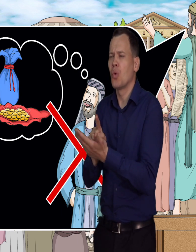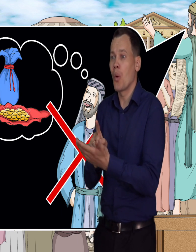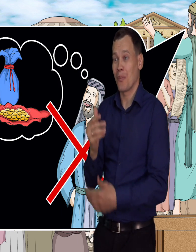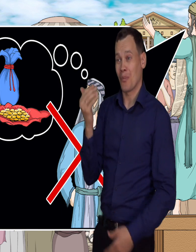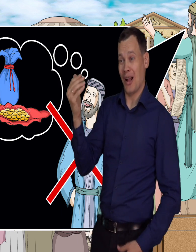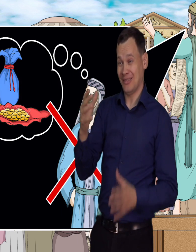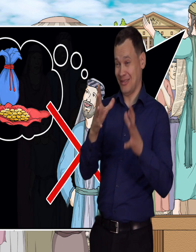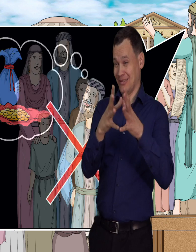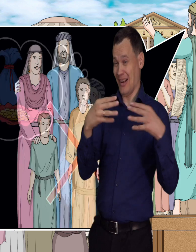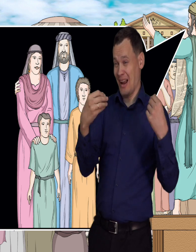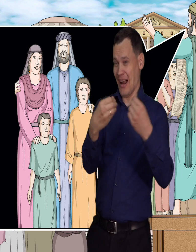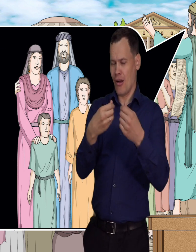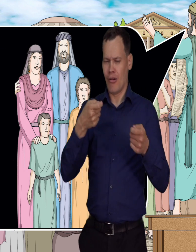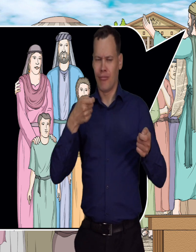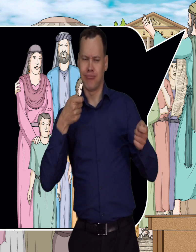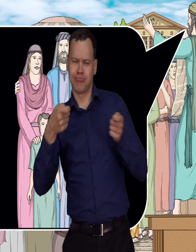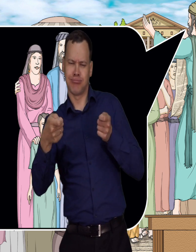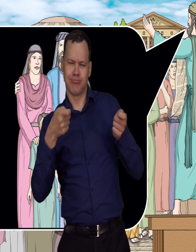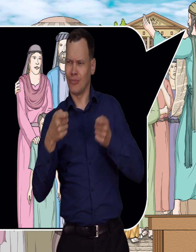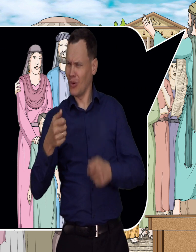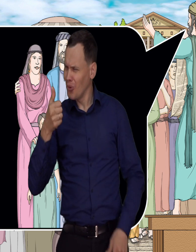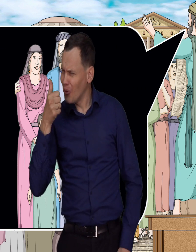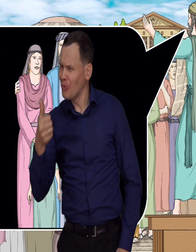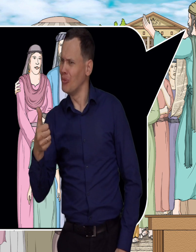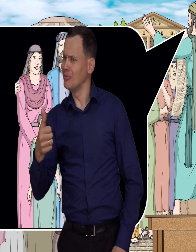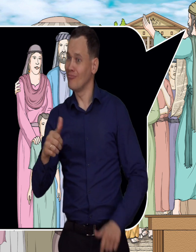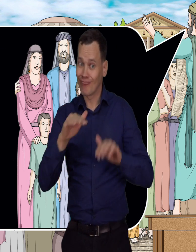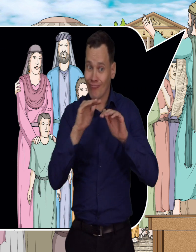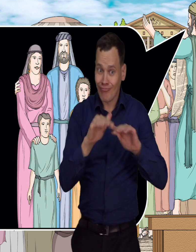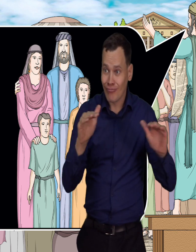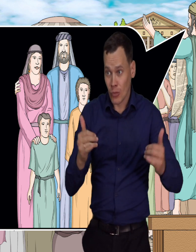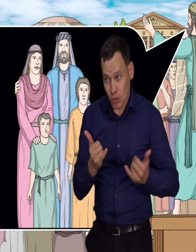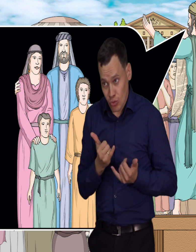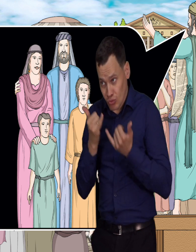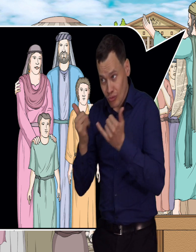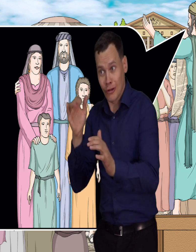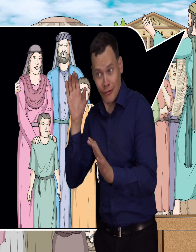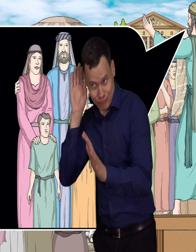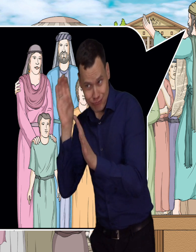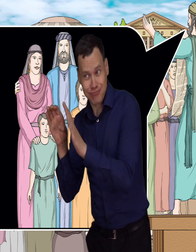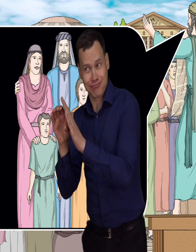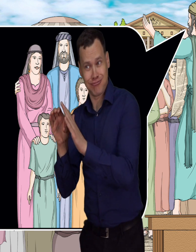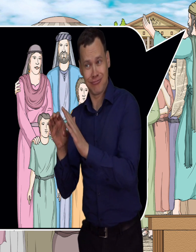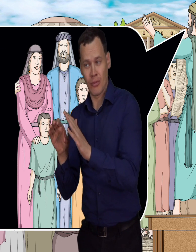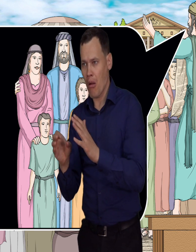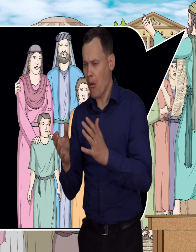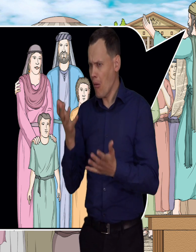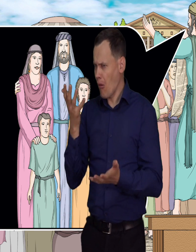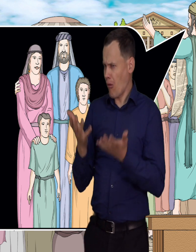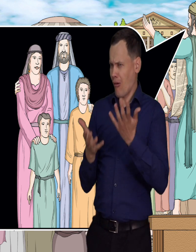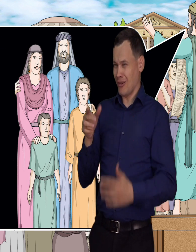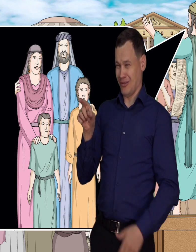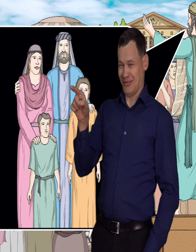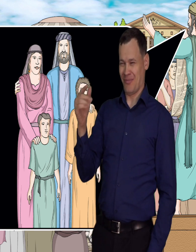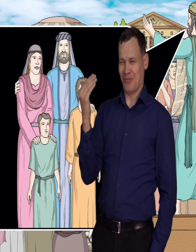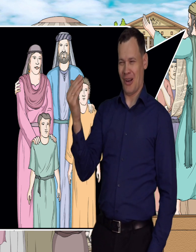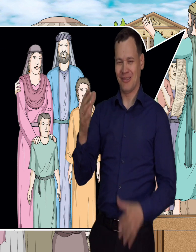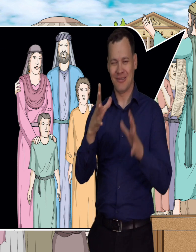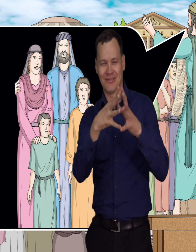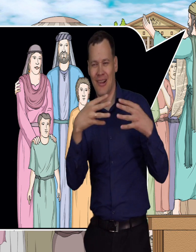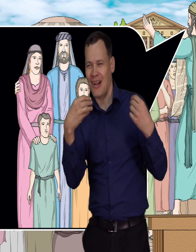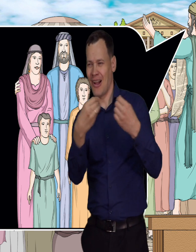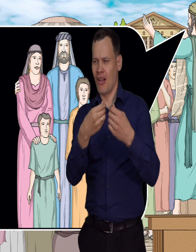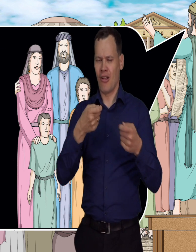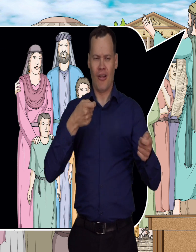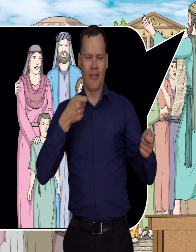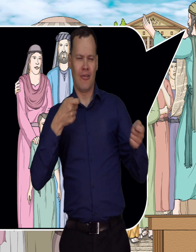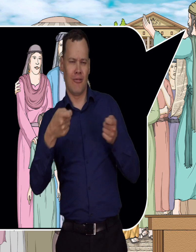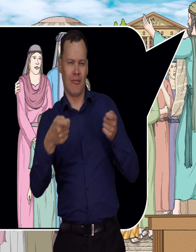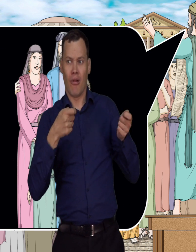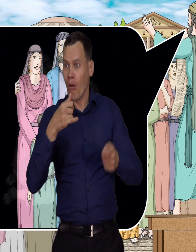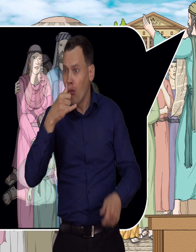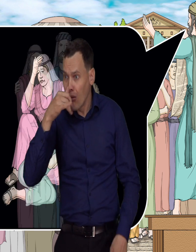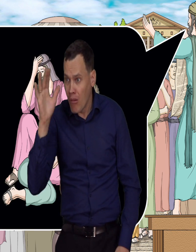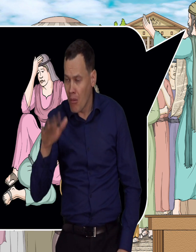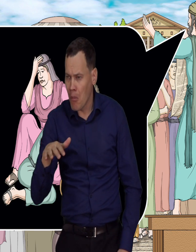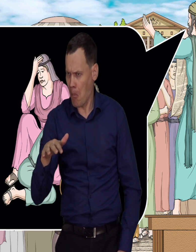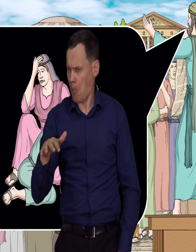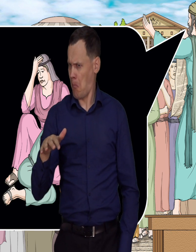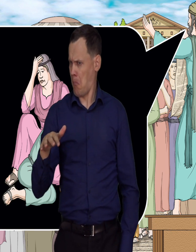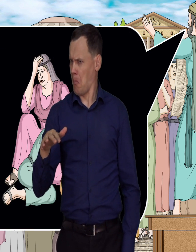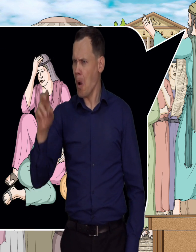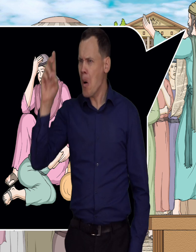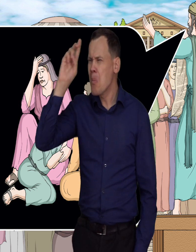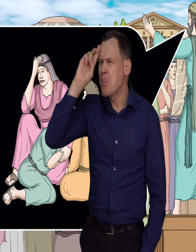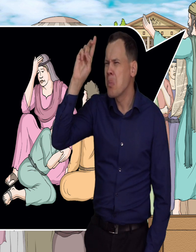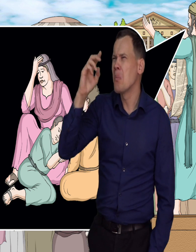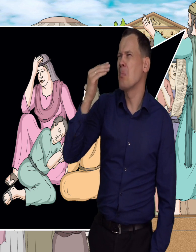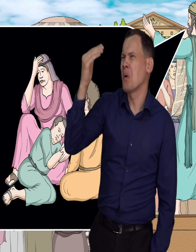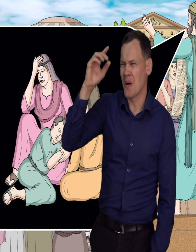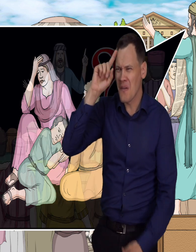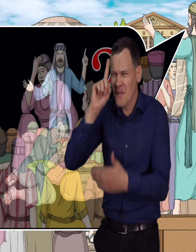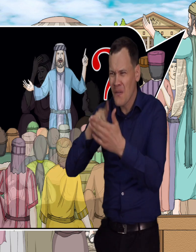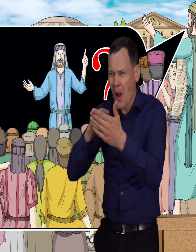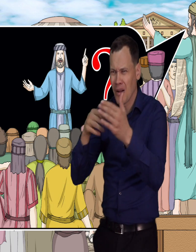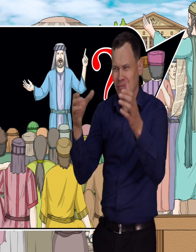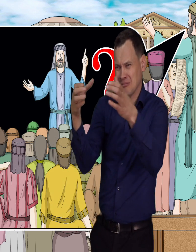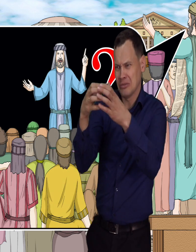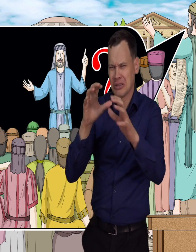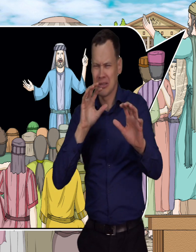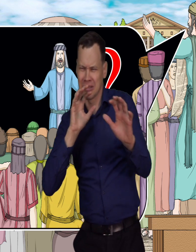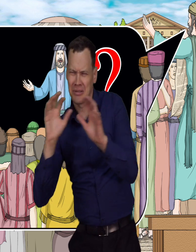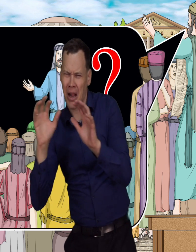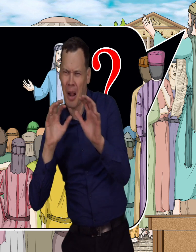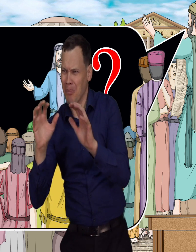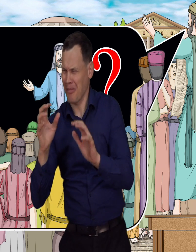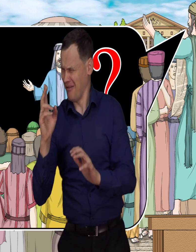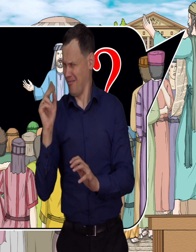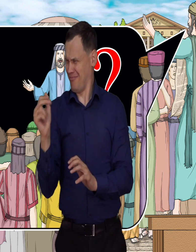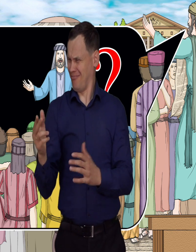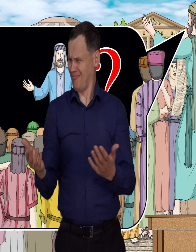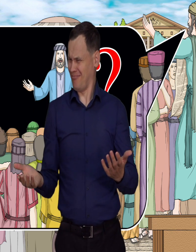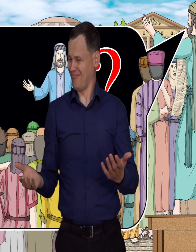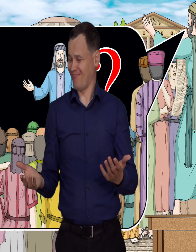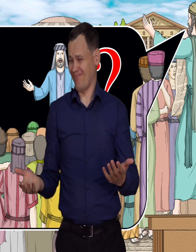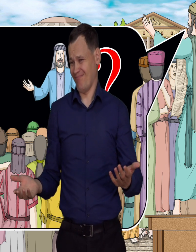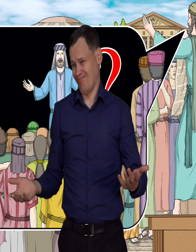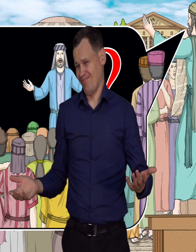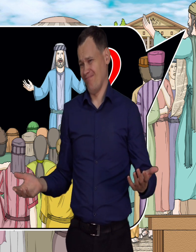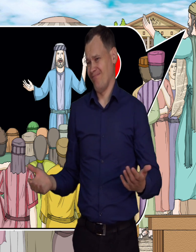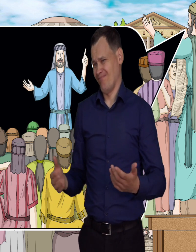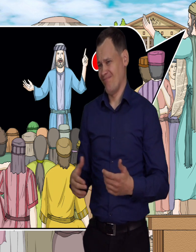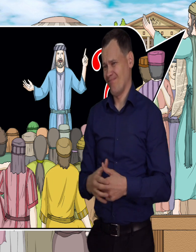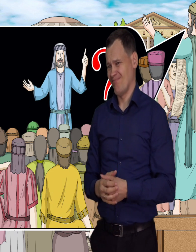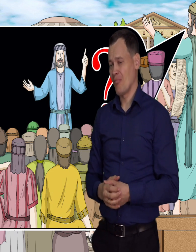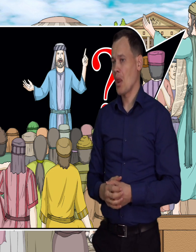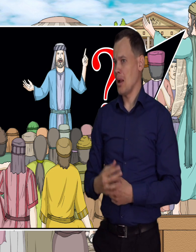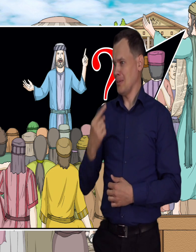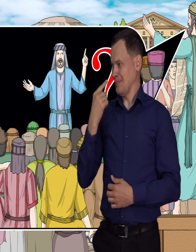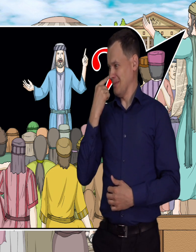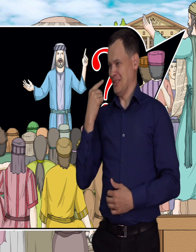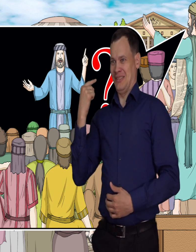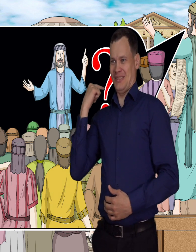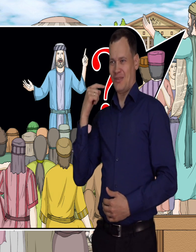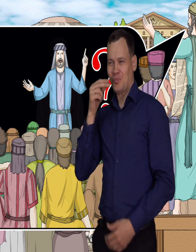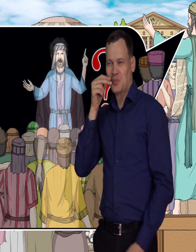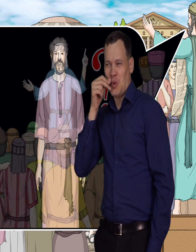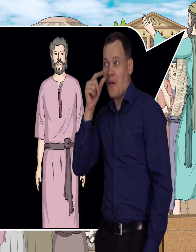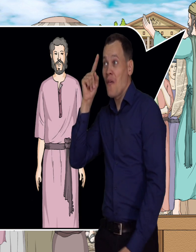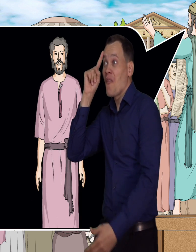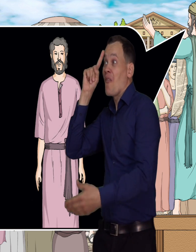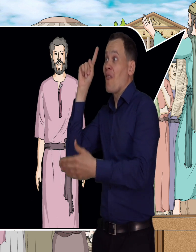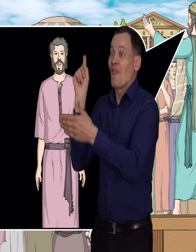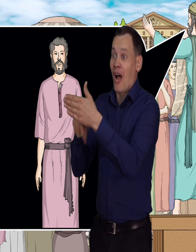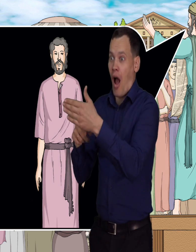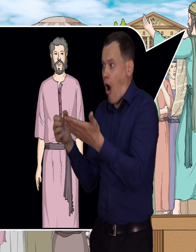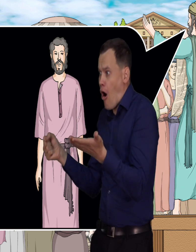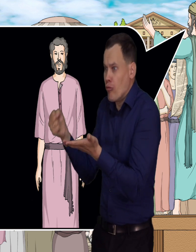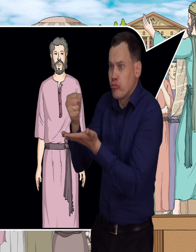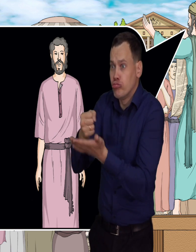An overseer must manage his own household well and keep his children under control, with complete dignity. For if someone does not know how to manage his own household, how can he care for the church of God?